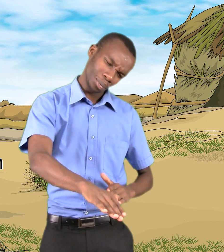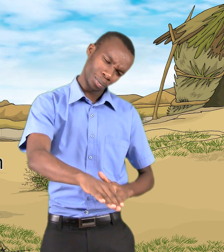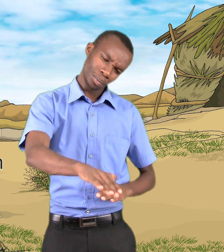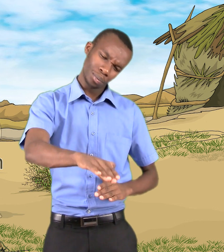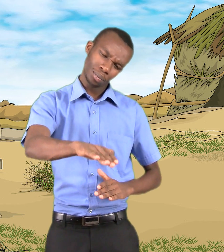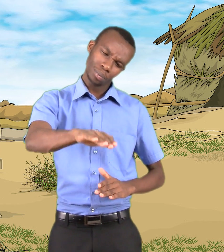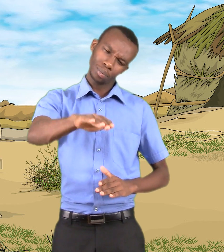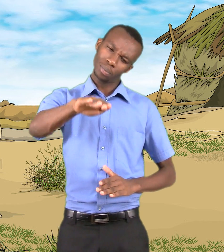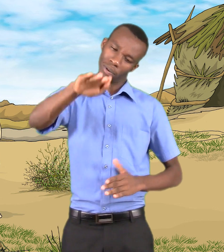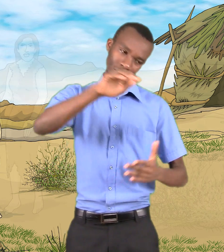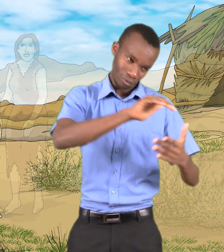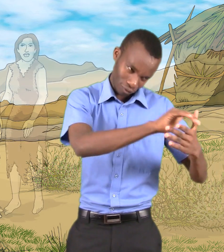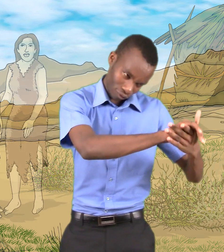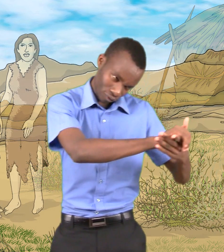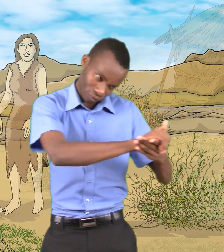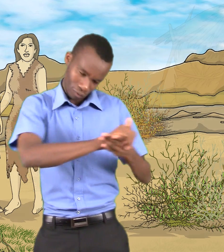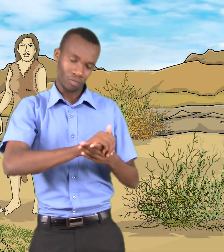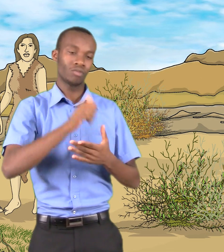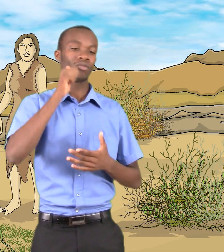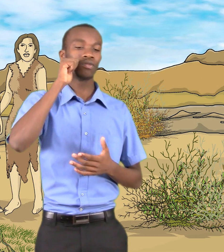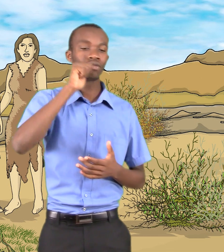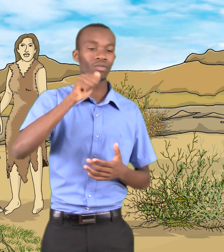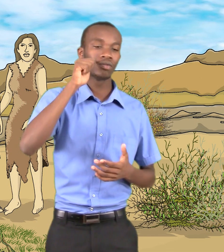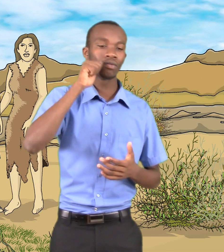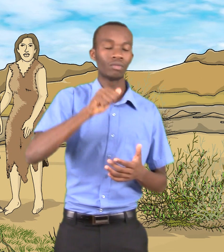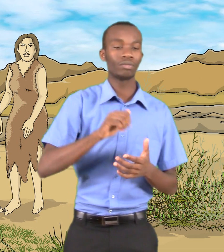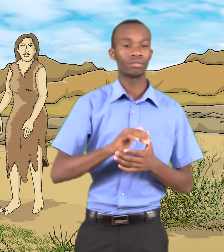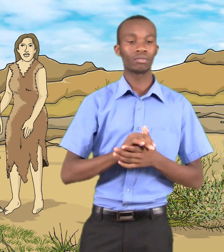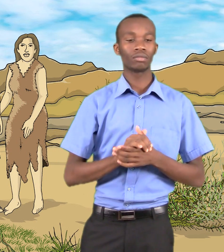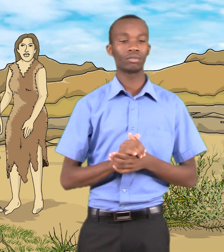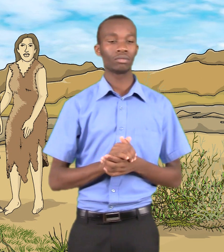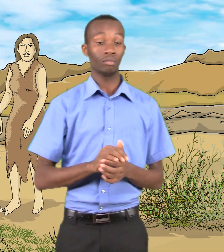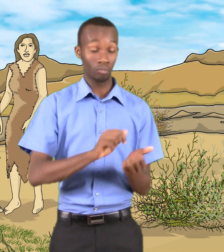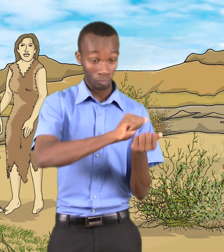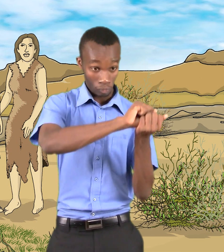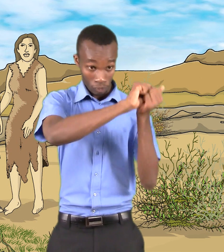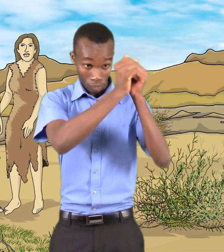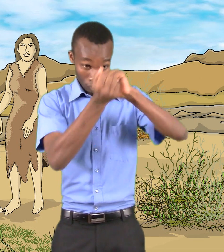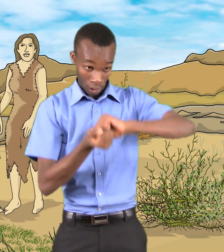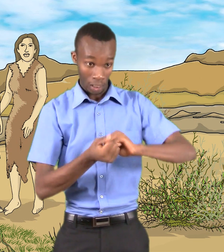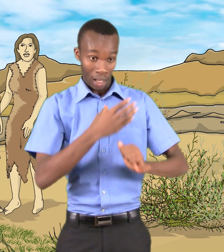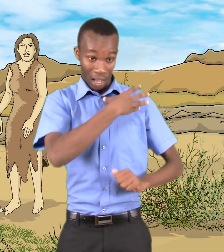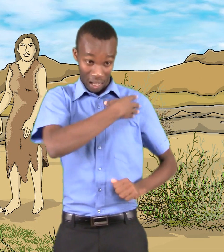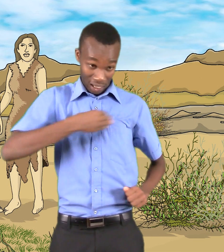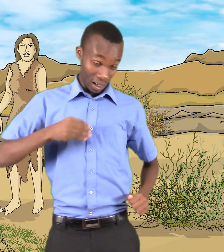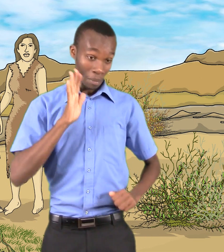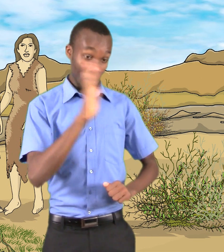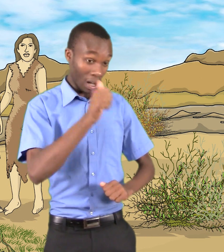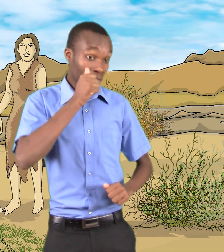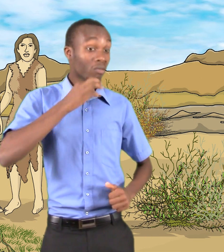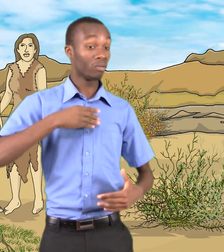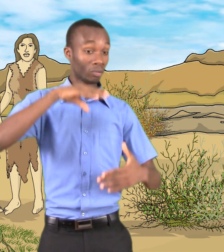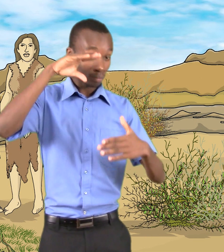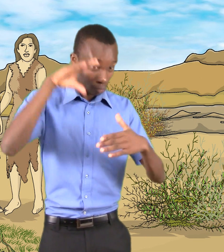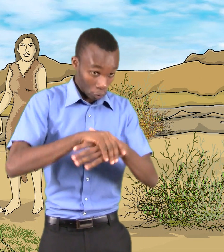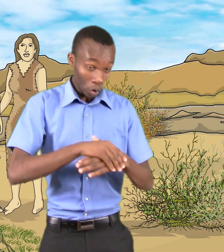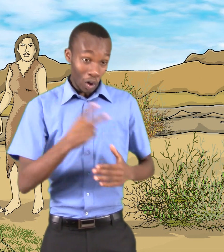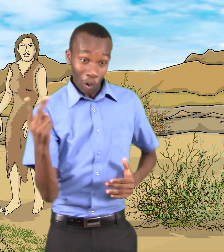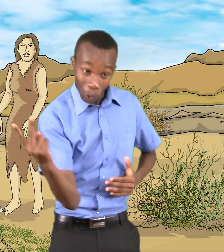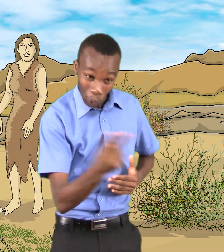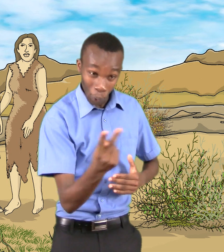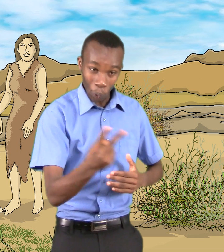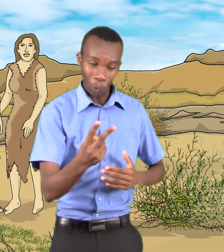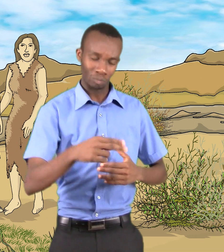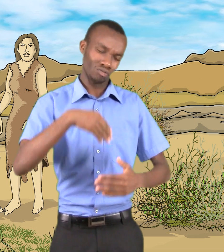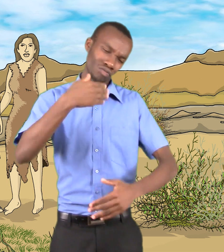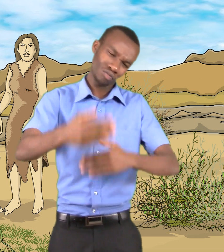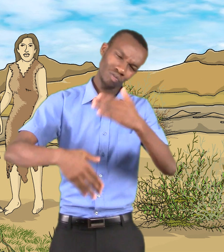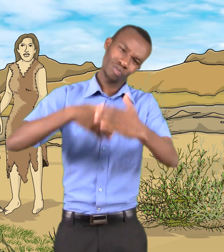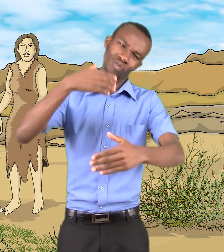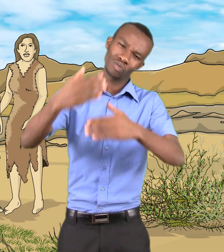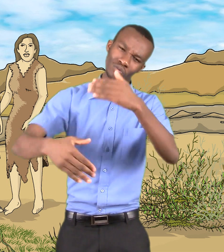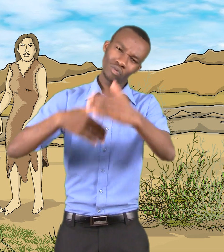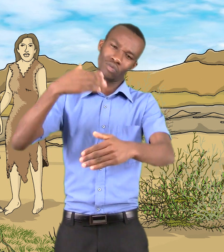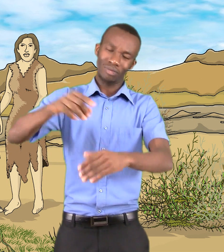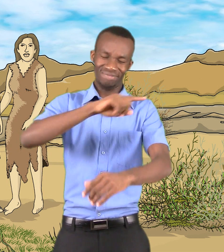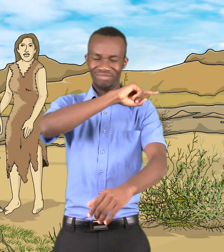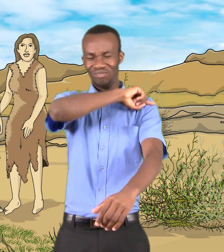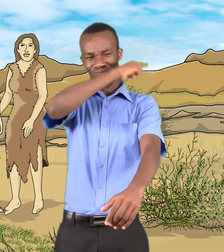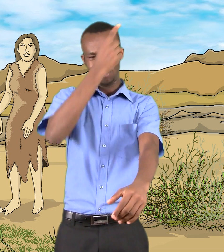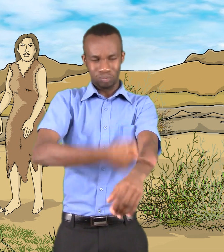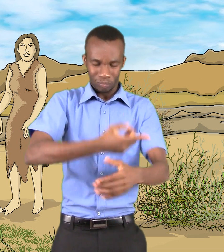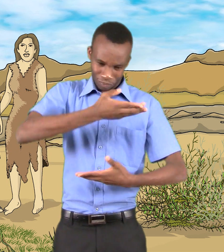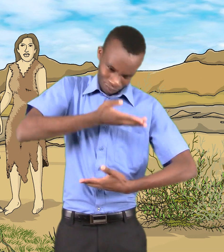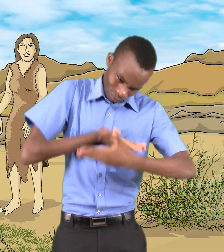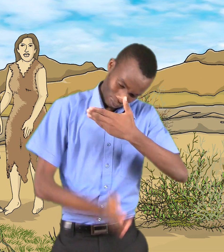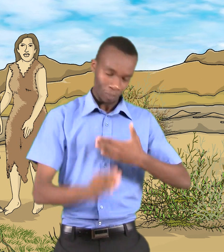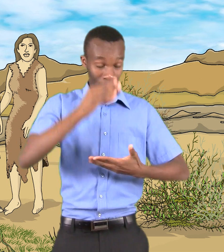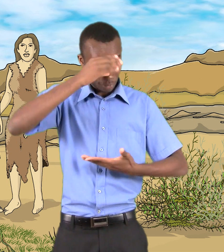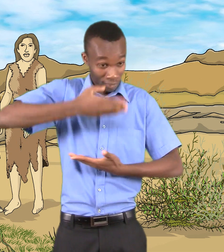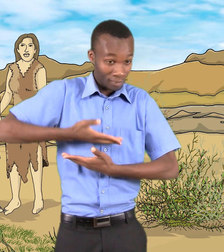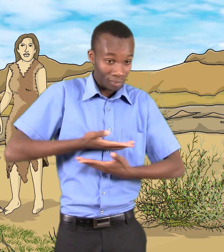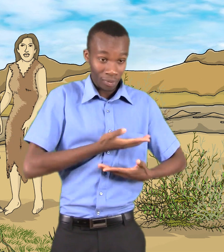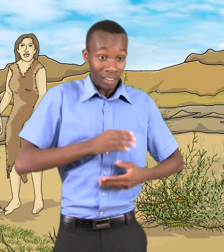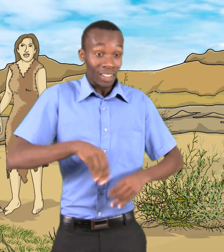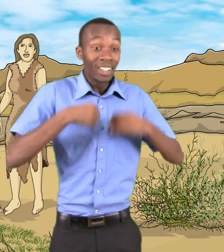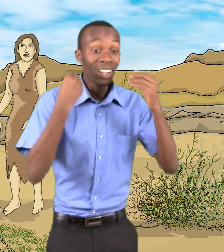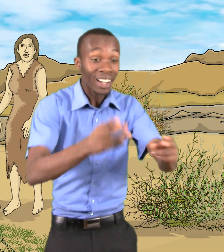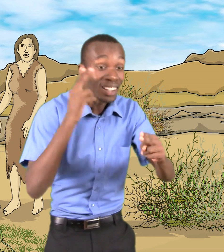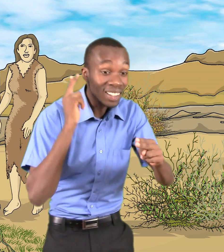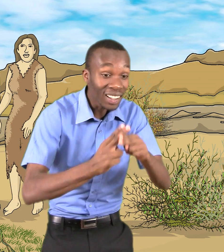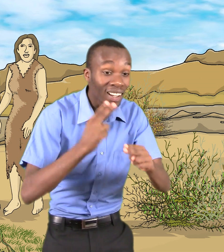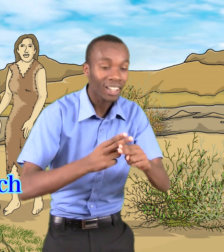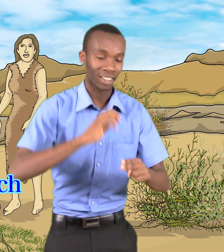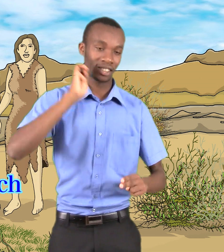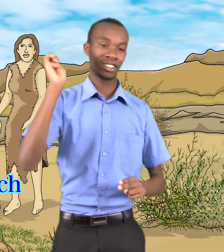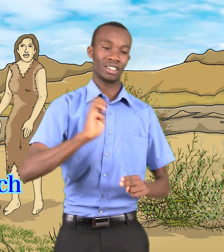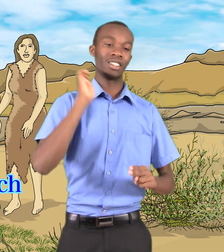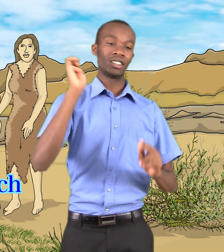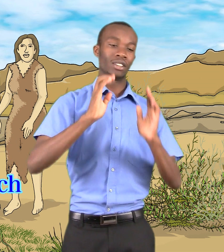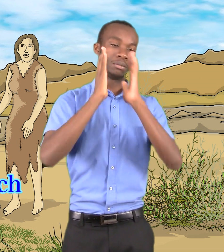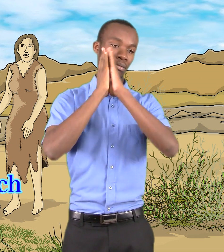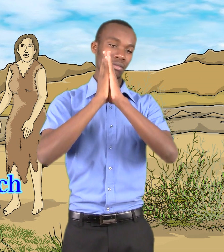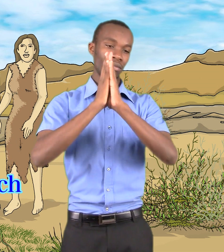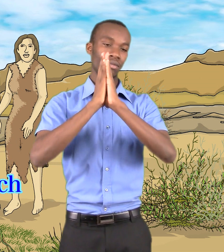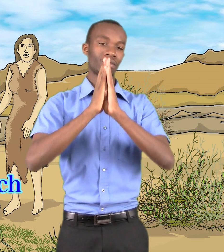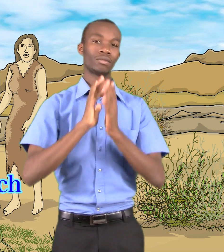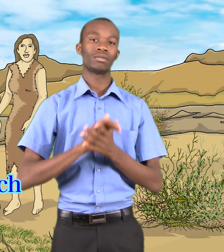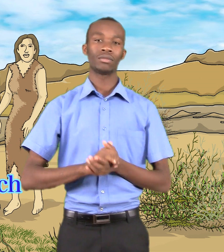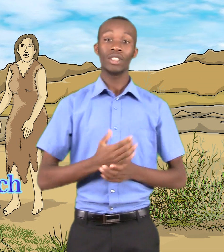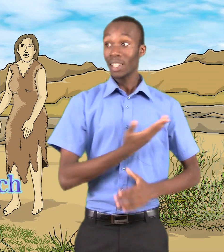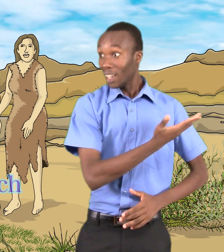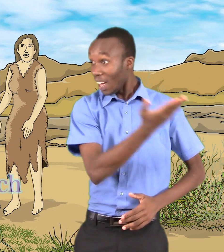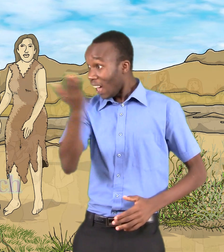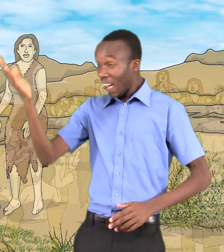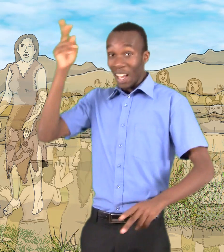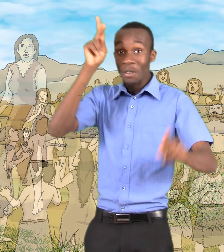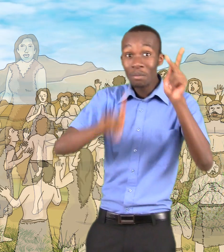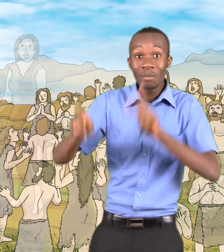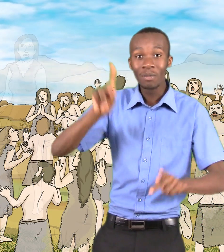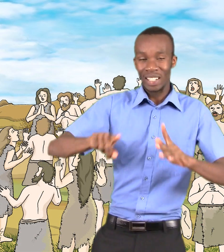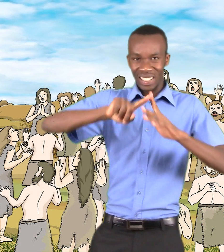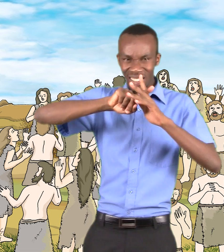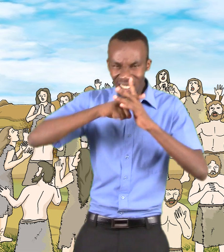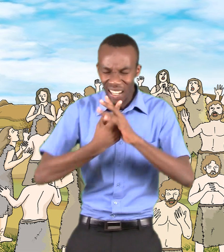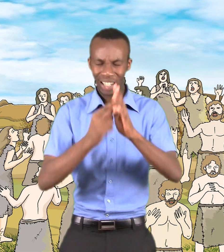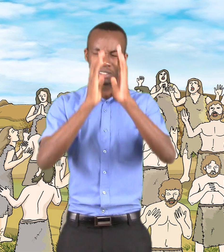And to Seth also a son was born, and he called him Enosh.